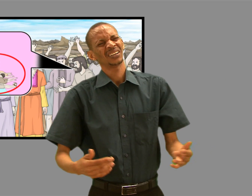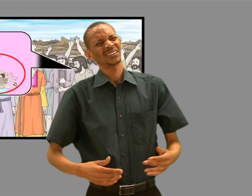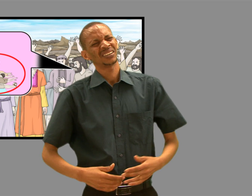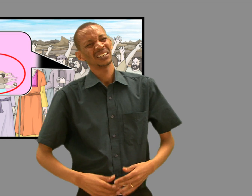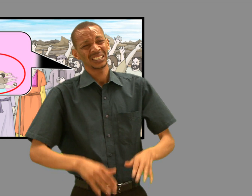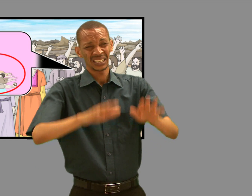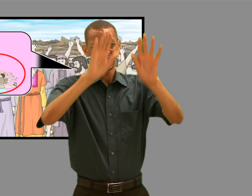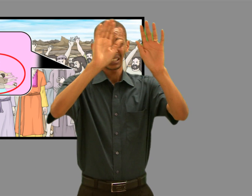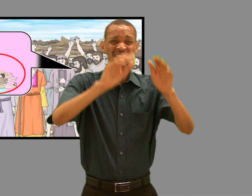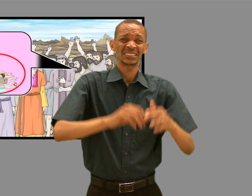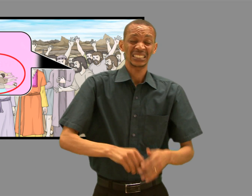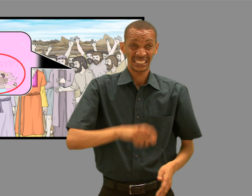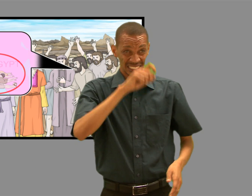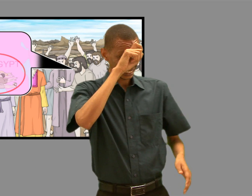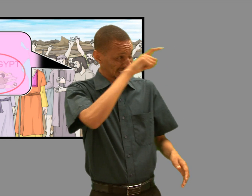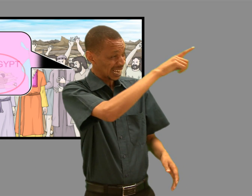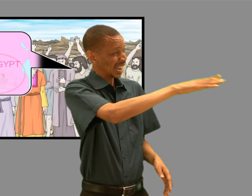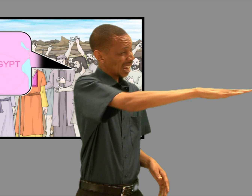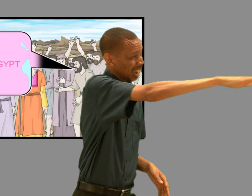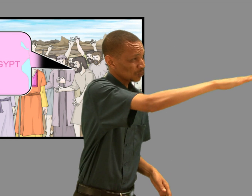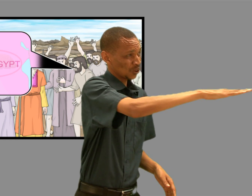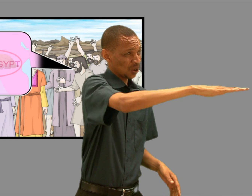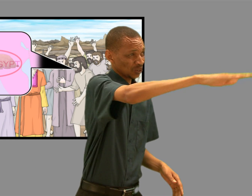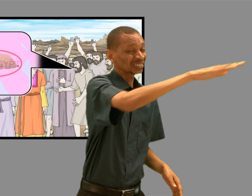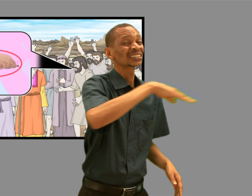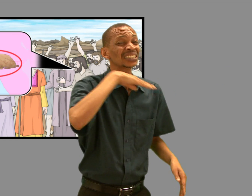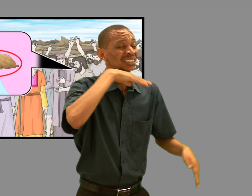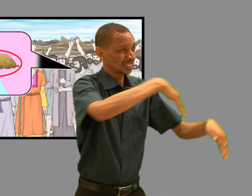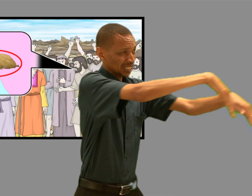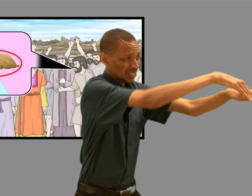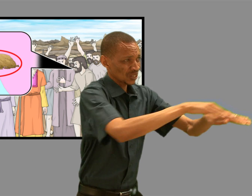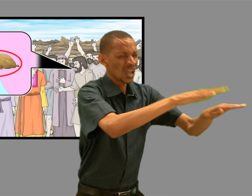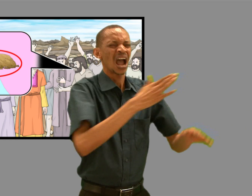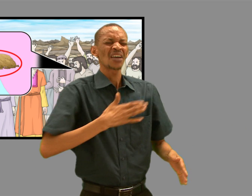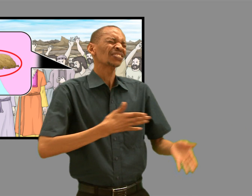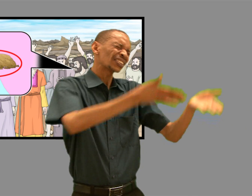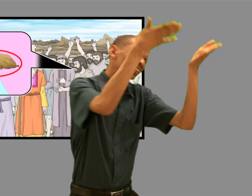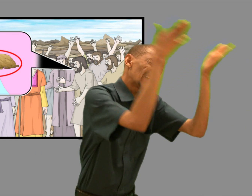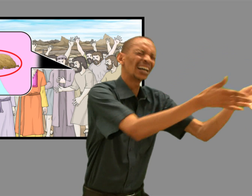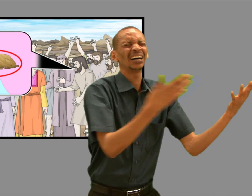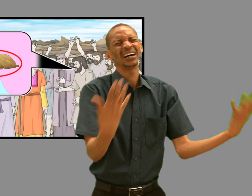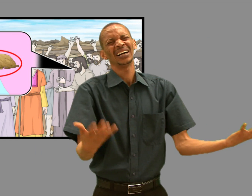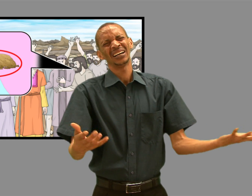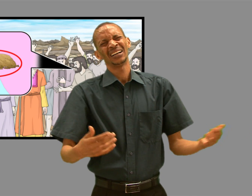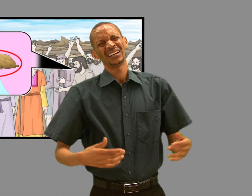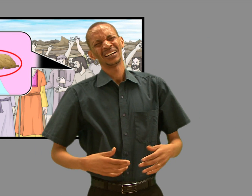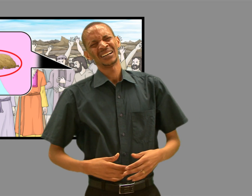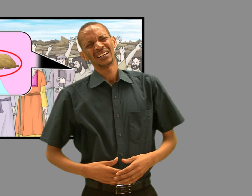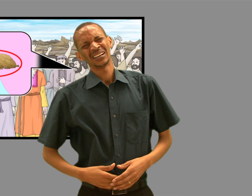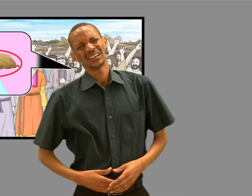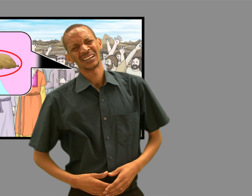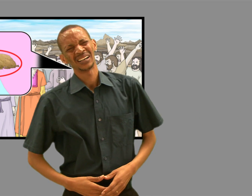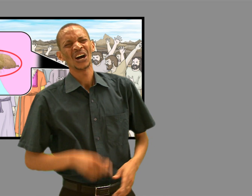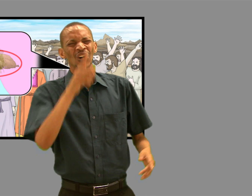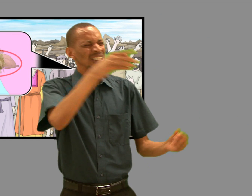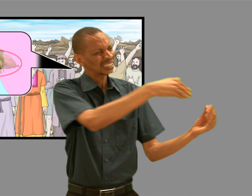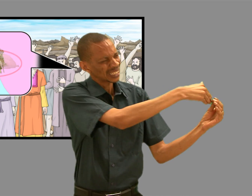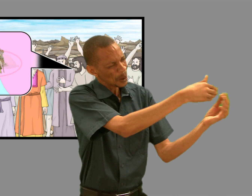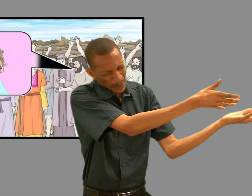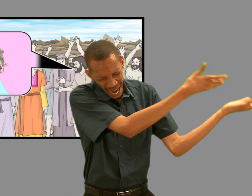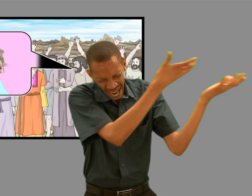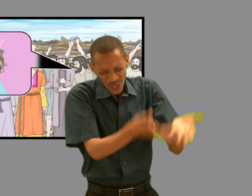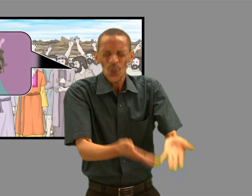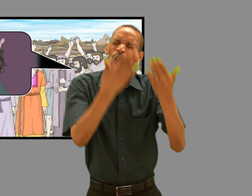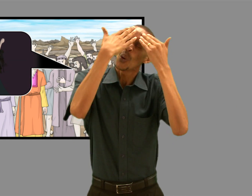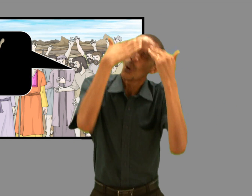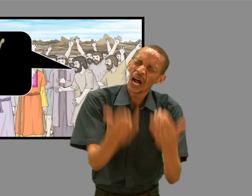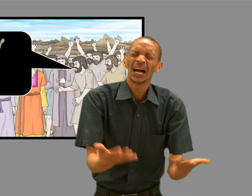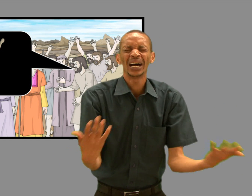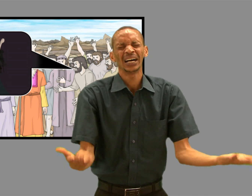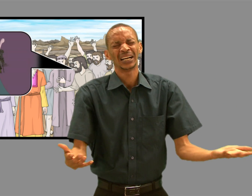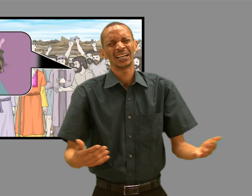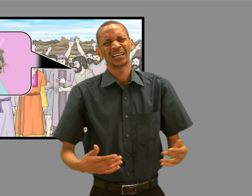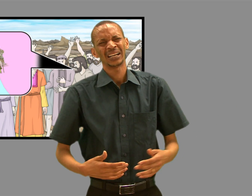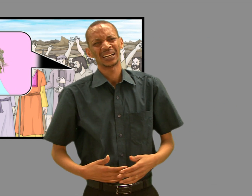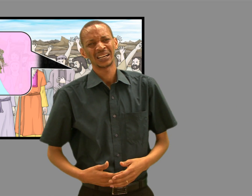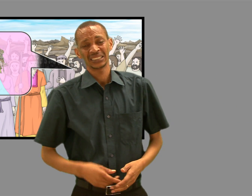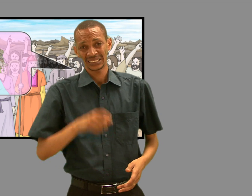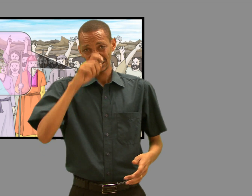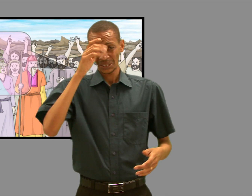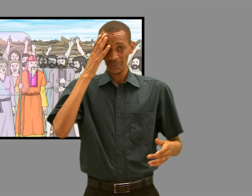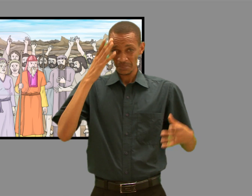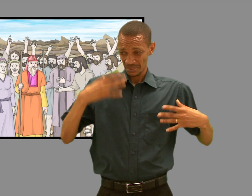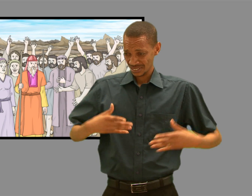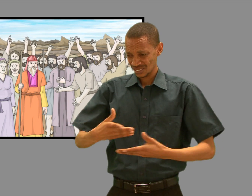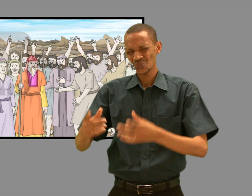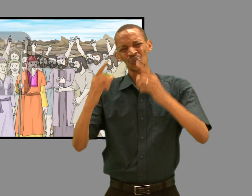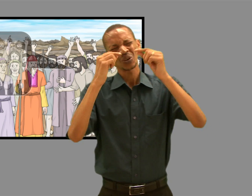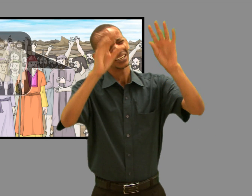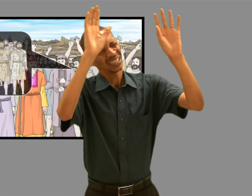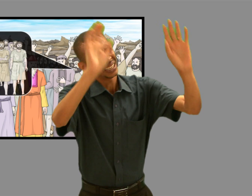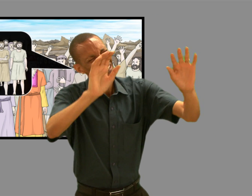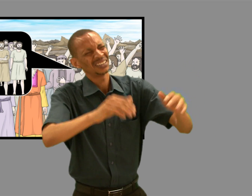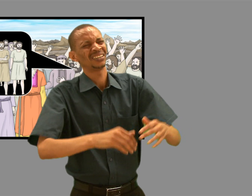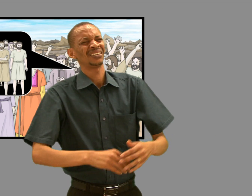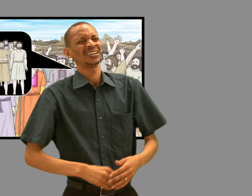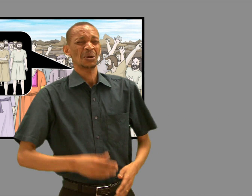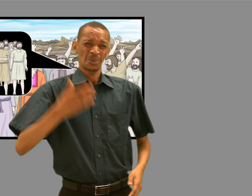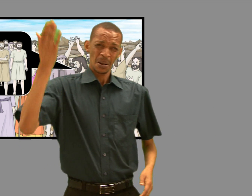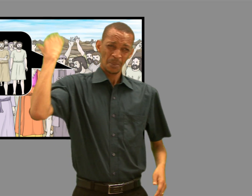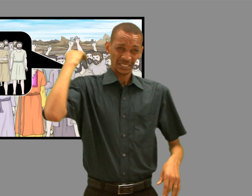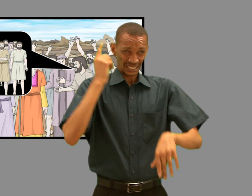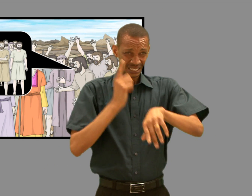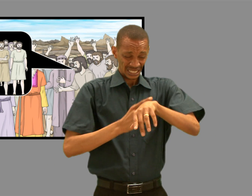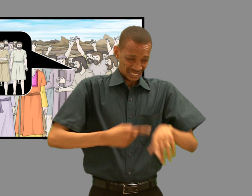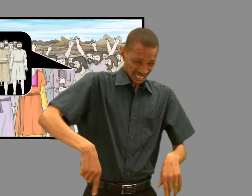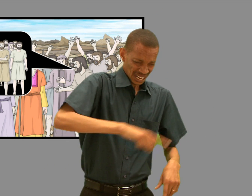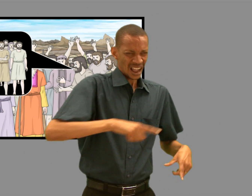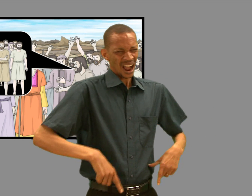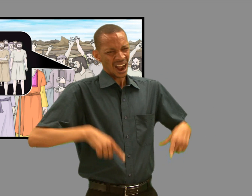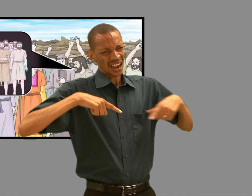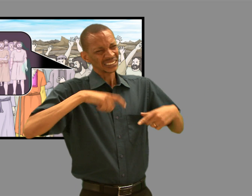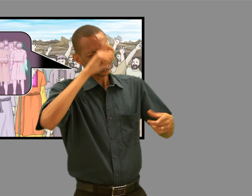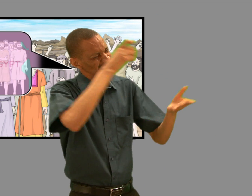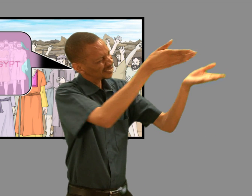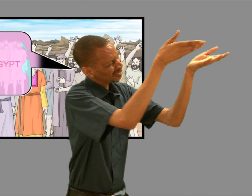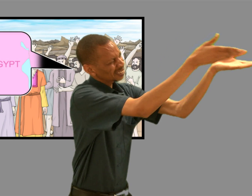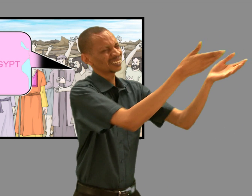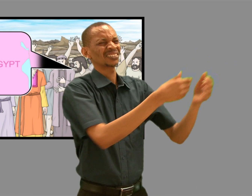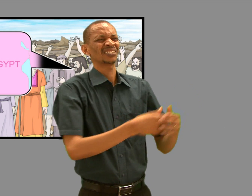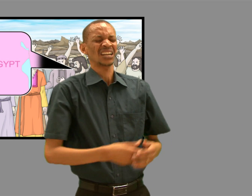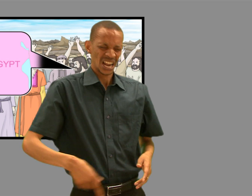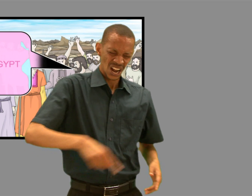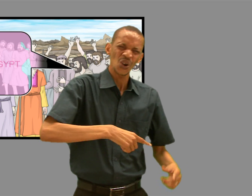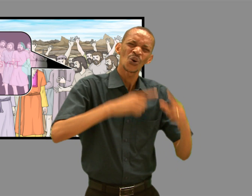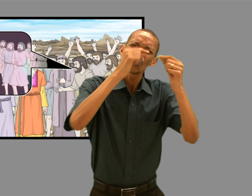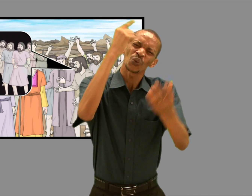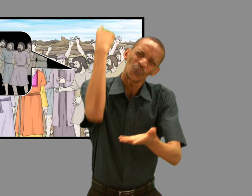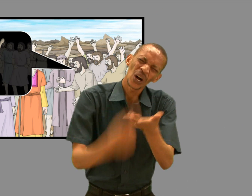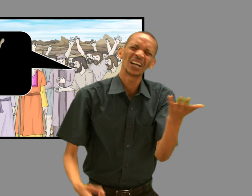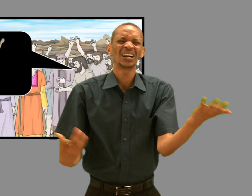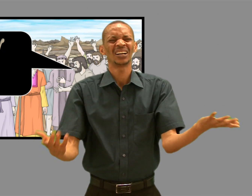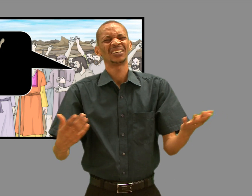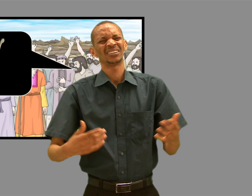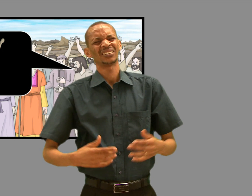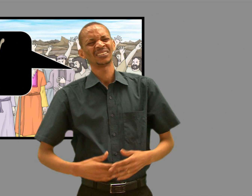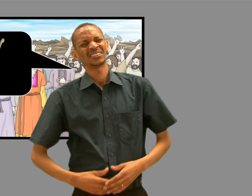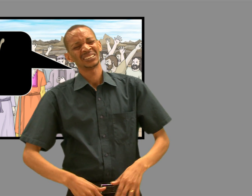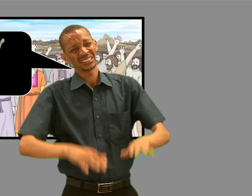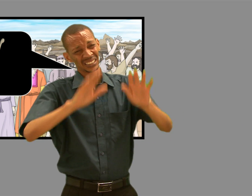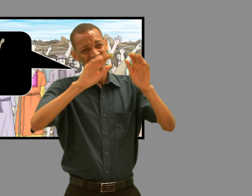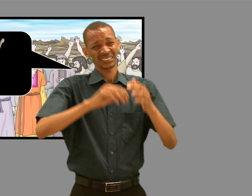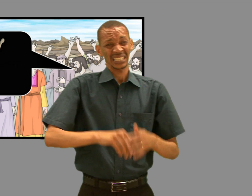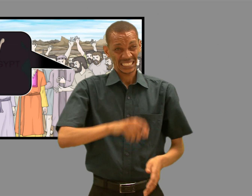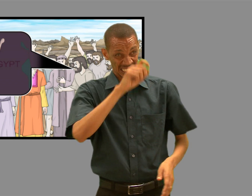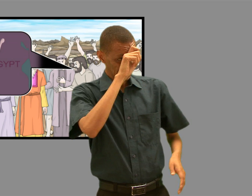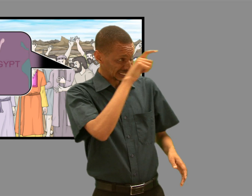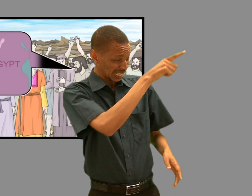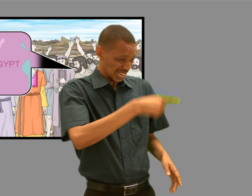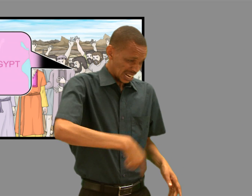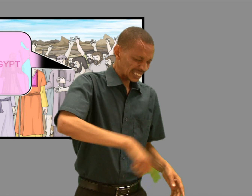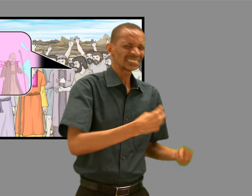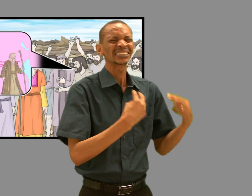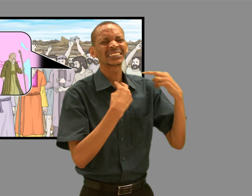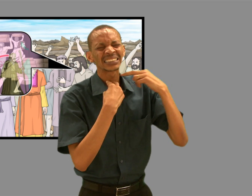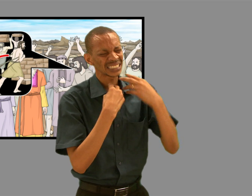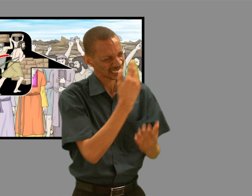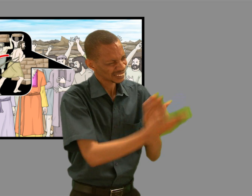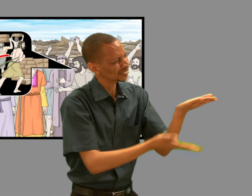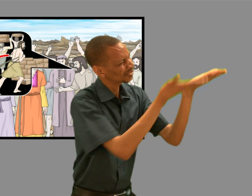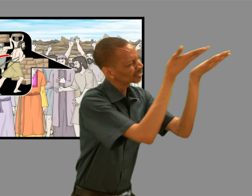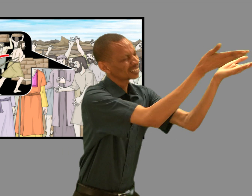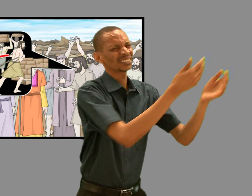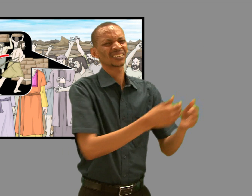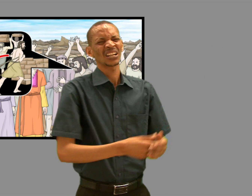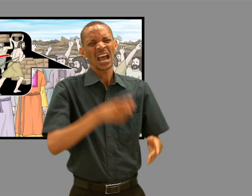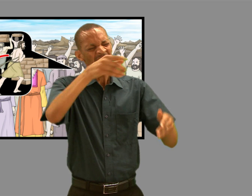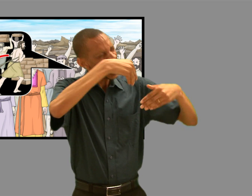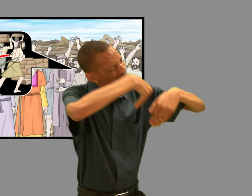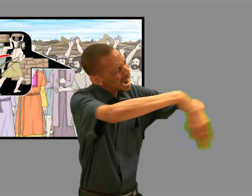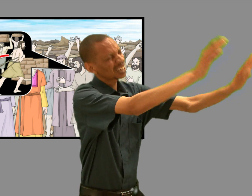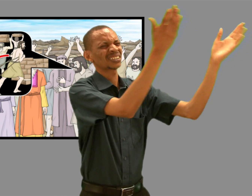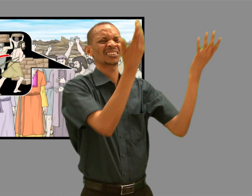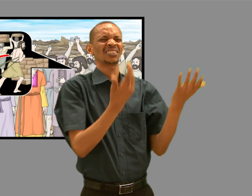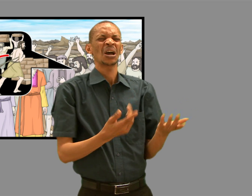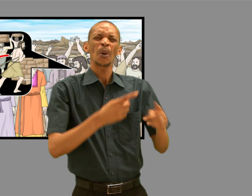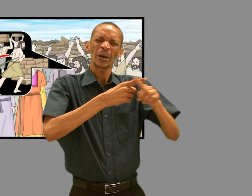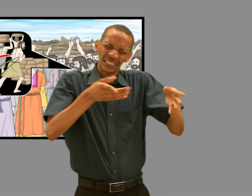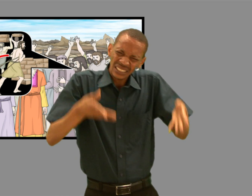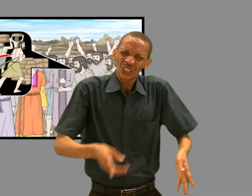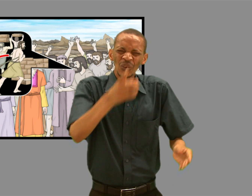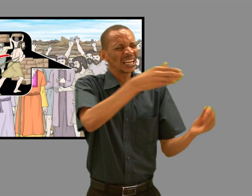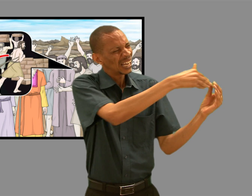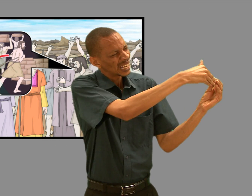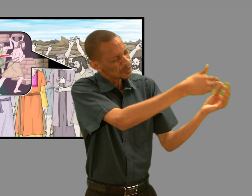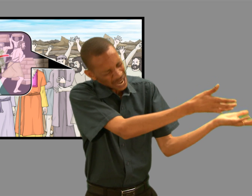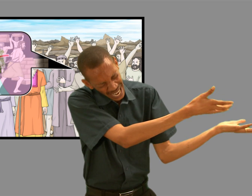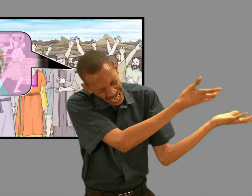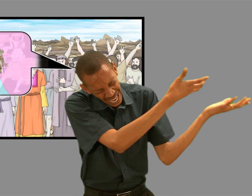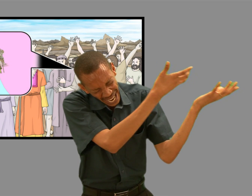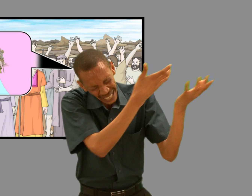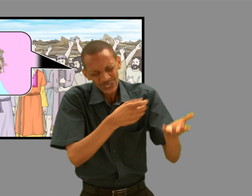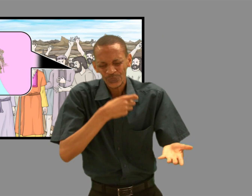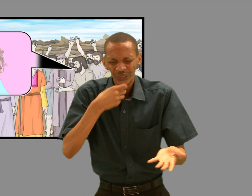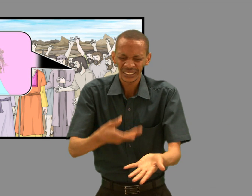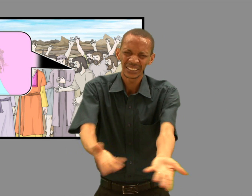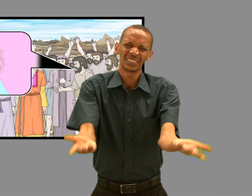What have you done to us by bringing us out of Egypt? Did we not say to you in Egypt, ‘Leave us alone so that we may serve the Egyptians’?